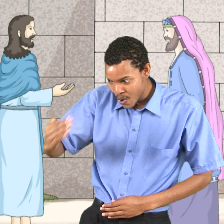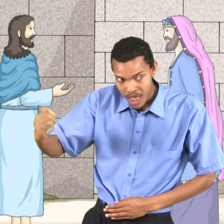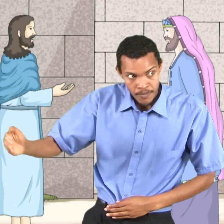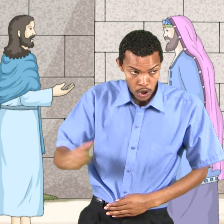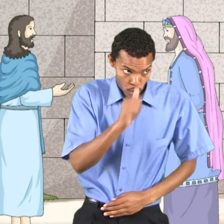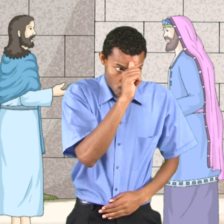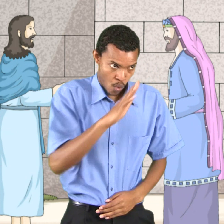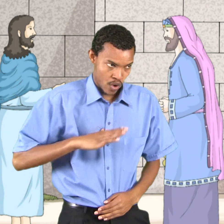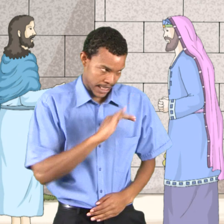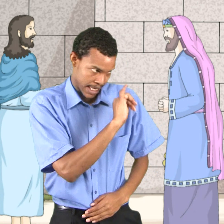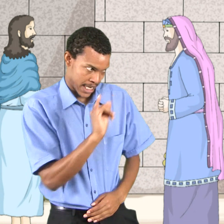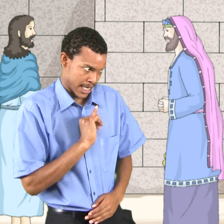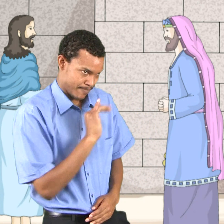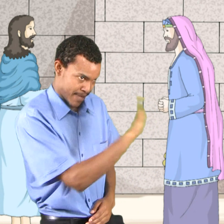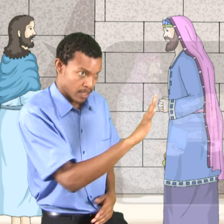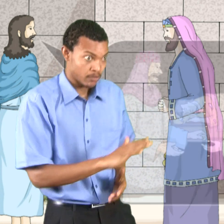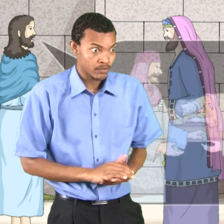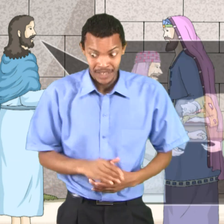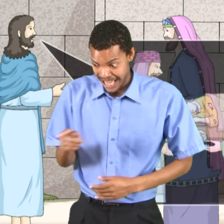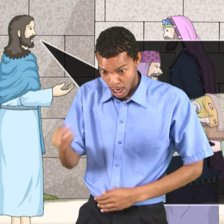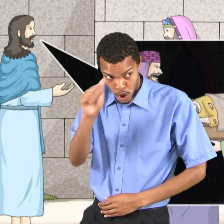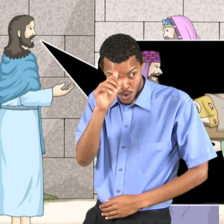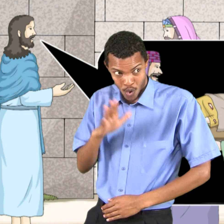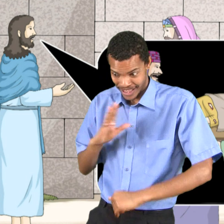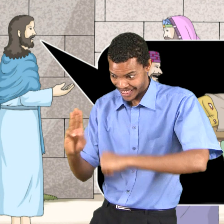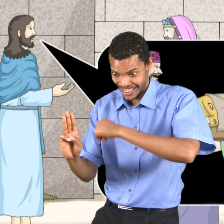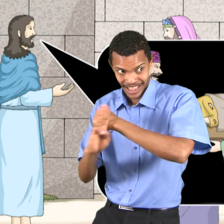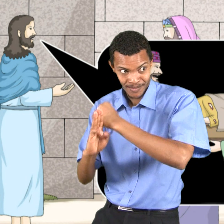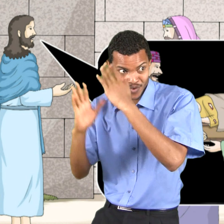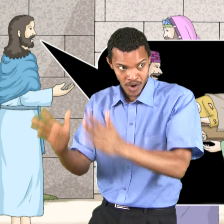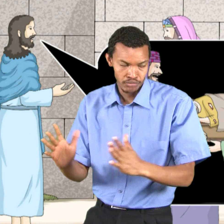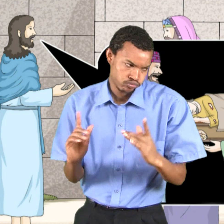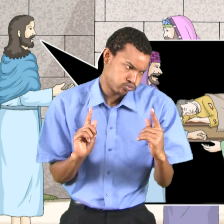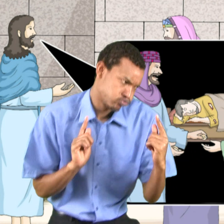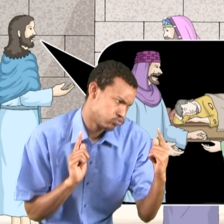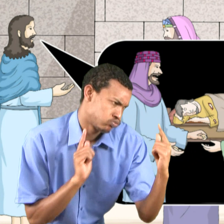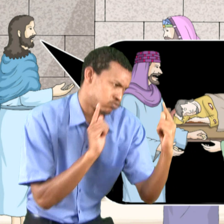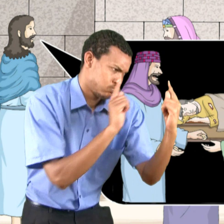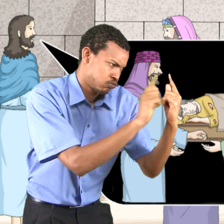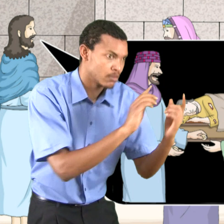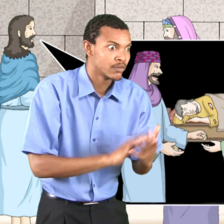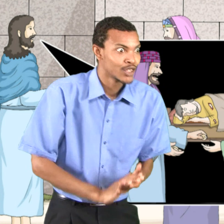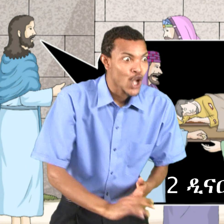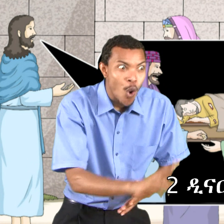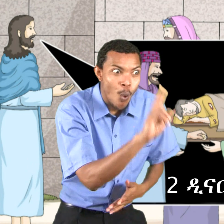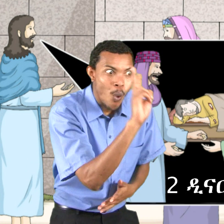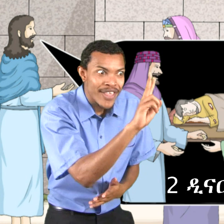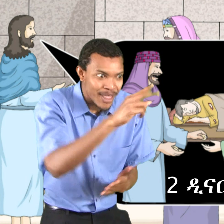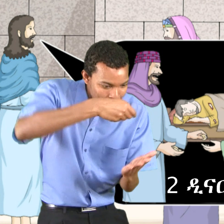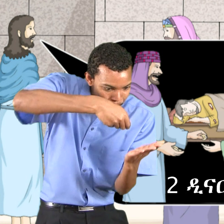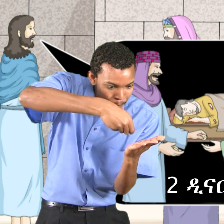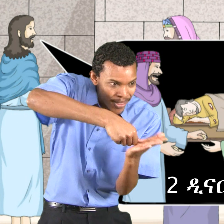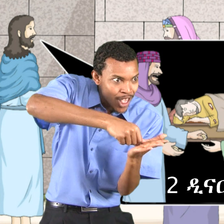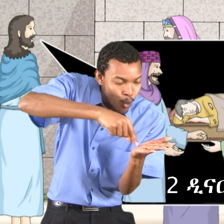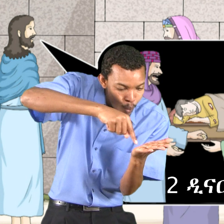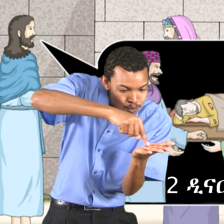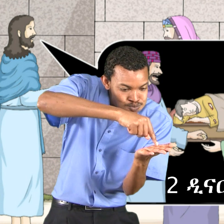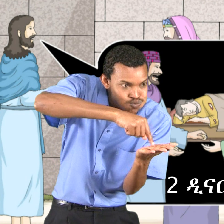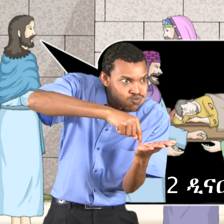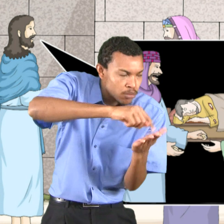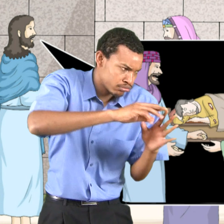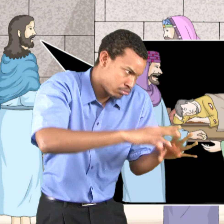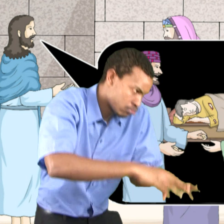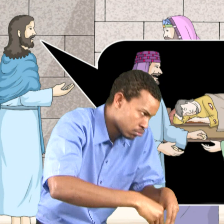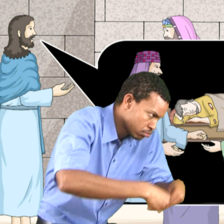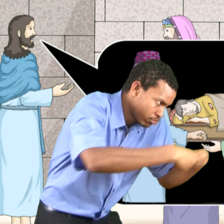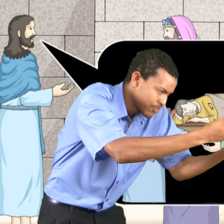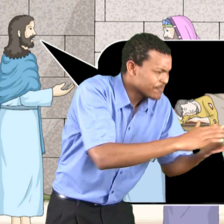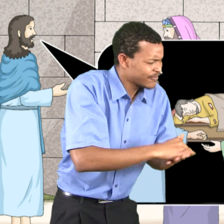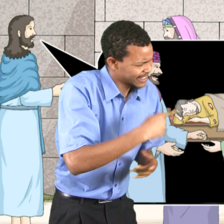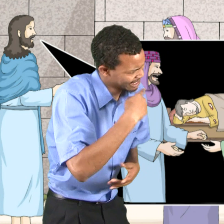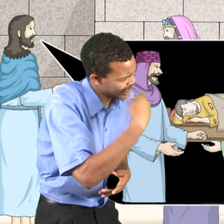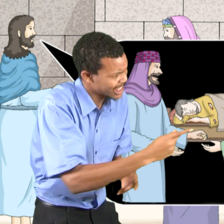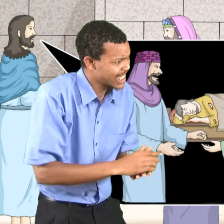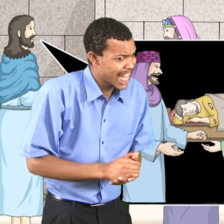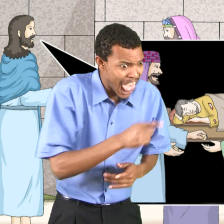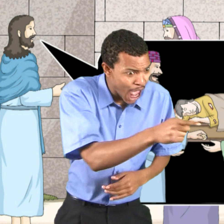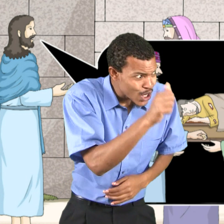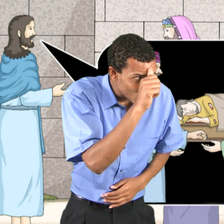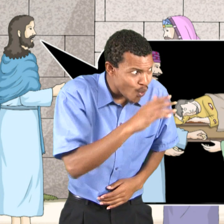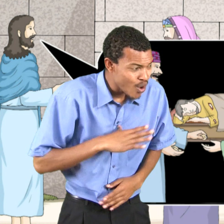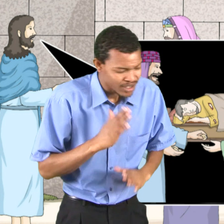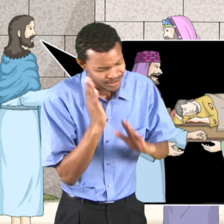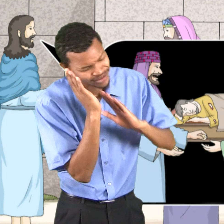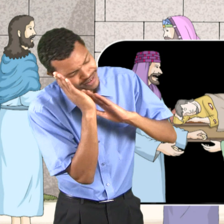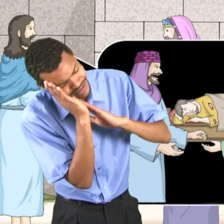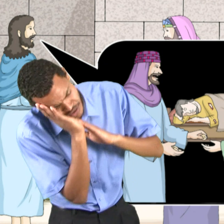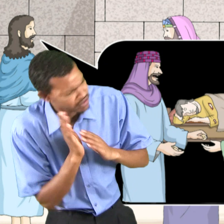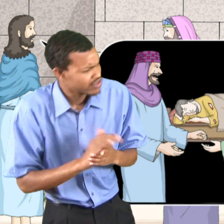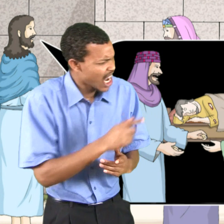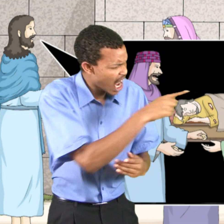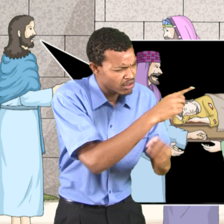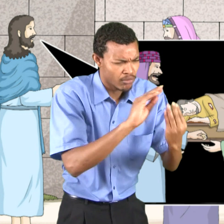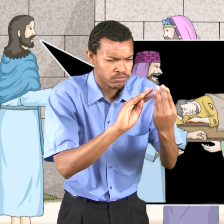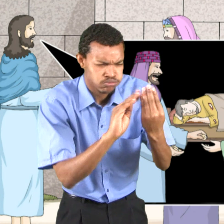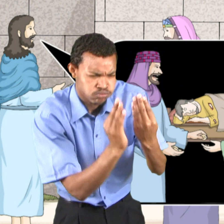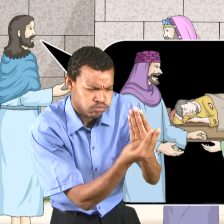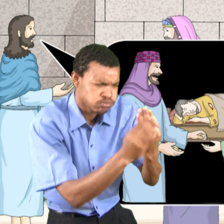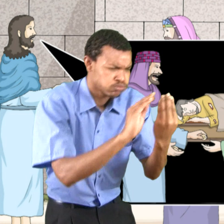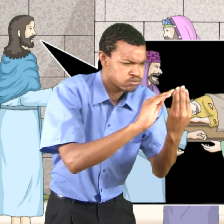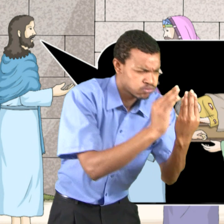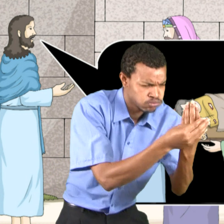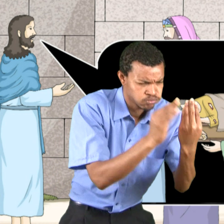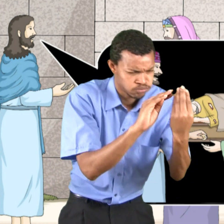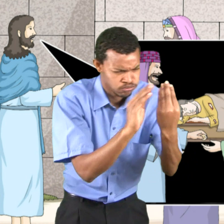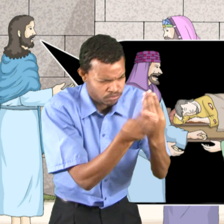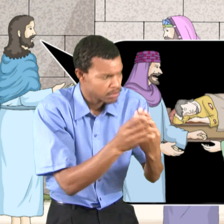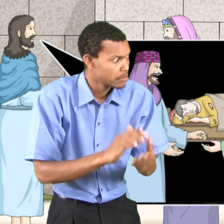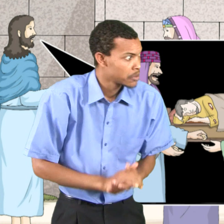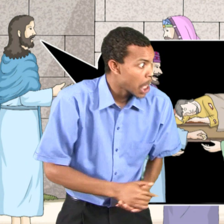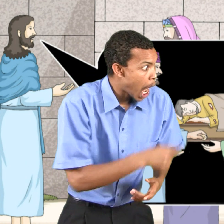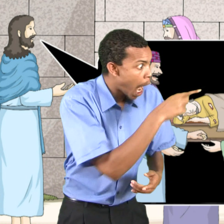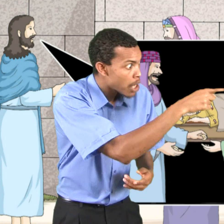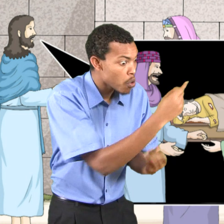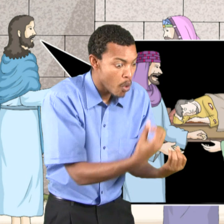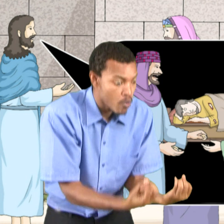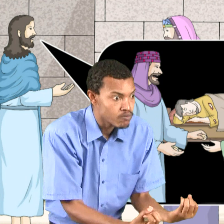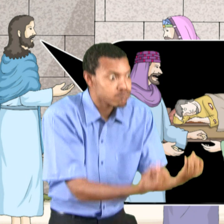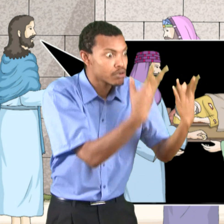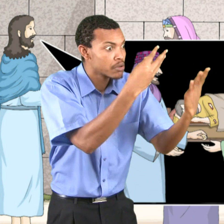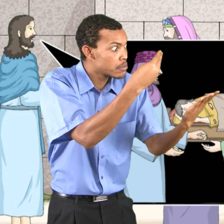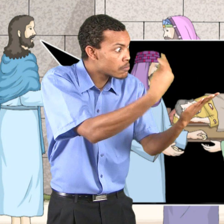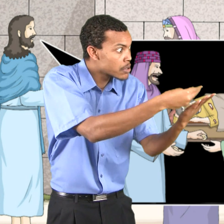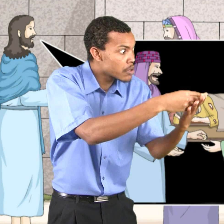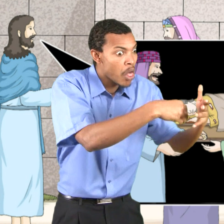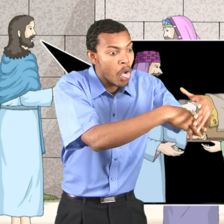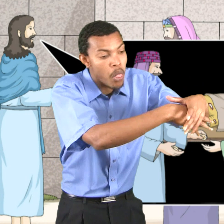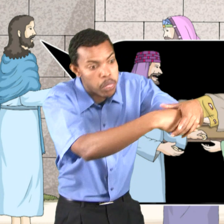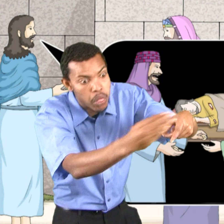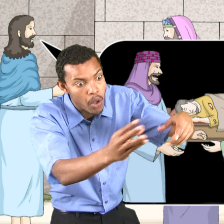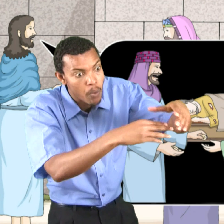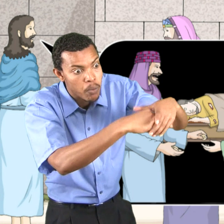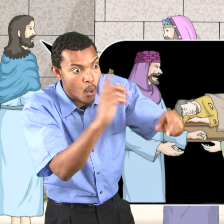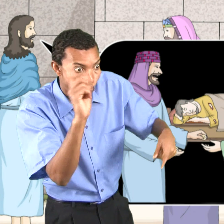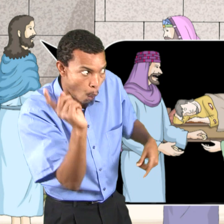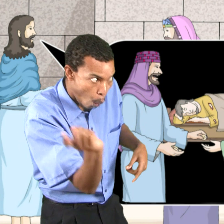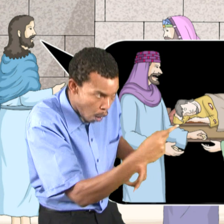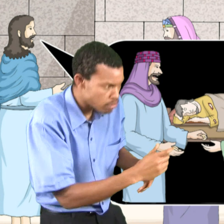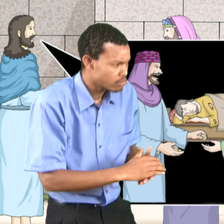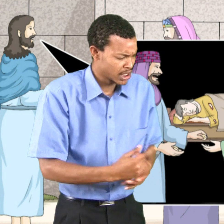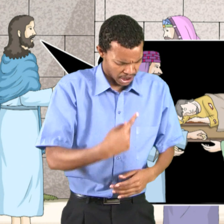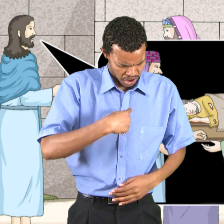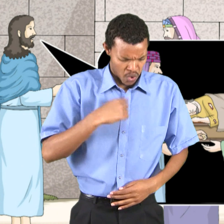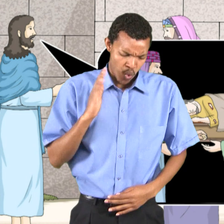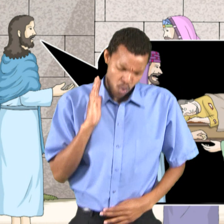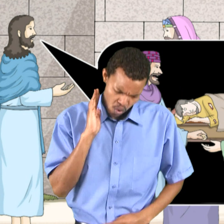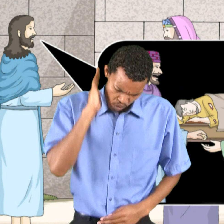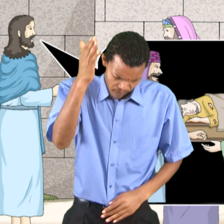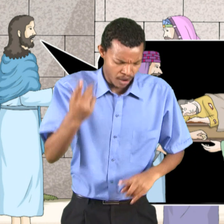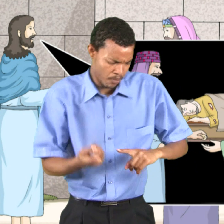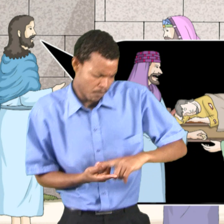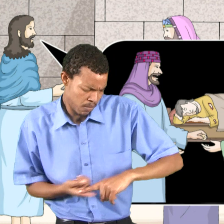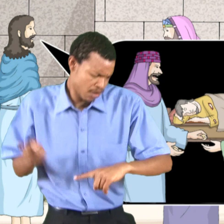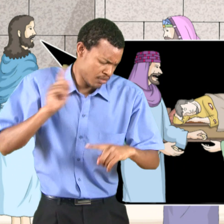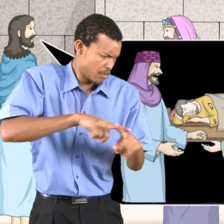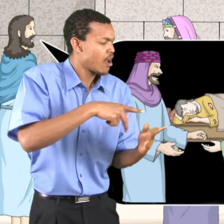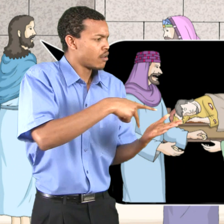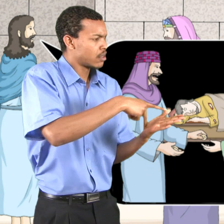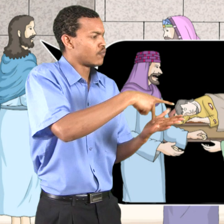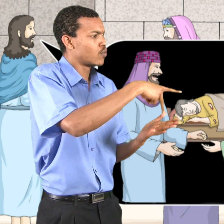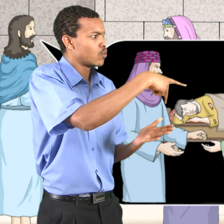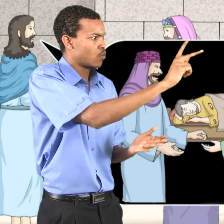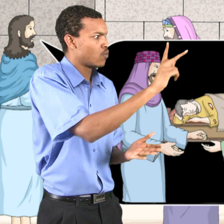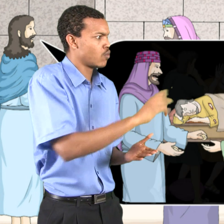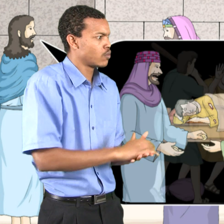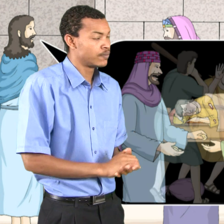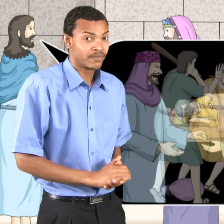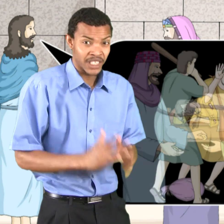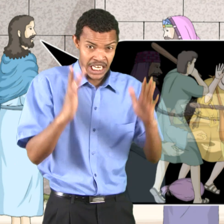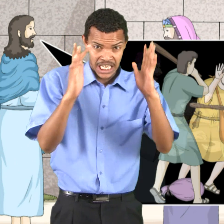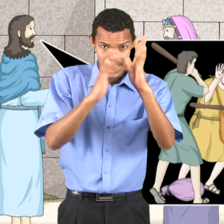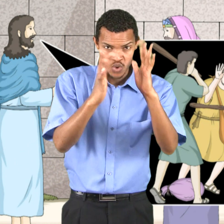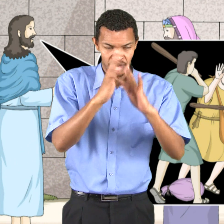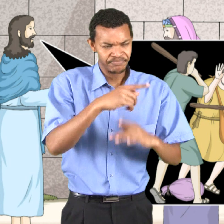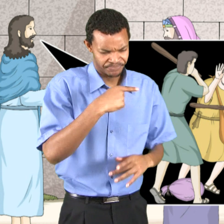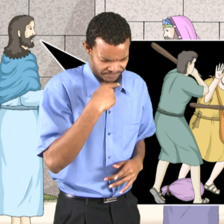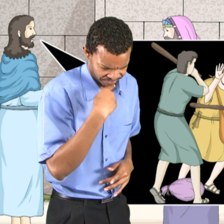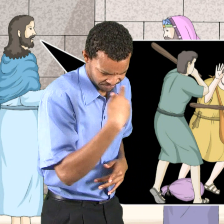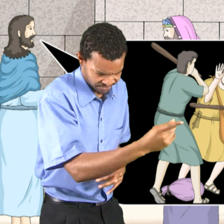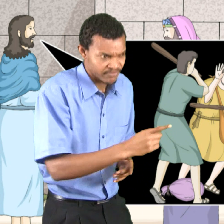The next day he took out two denarii and gave them to the innkeeper. ‘Take care of him,’ he said, ‘and on my return I will repay you for any additional expense.’